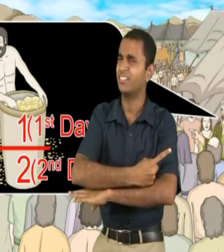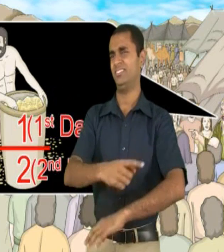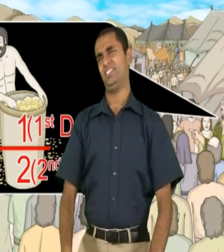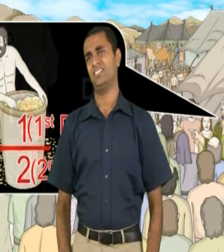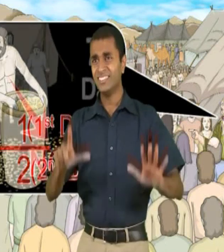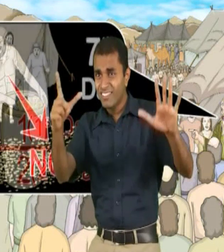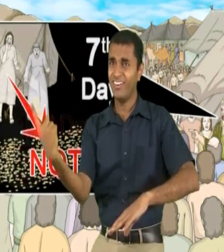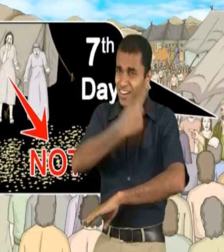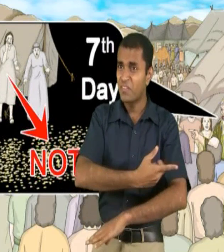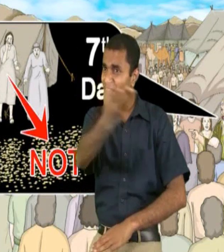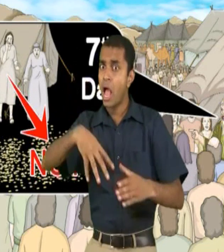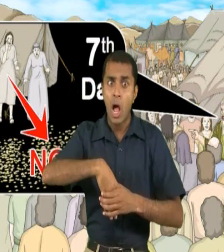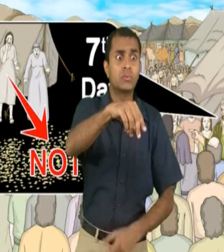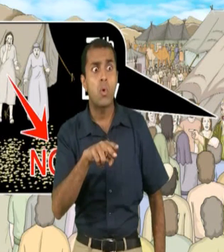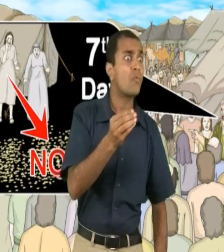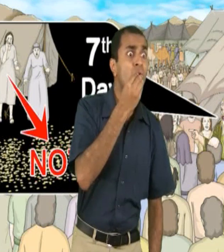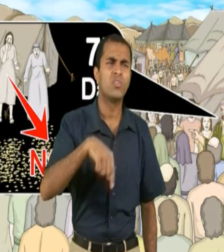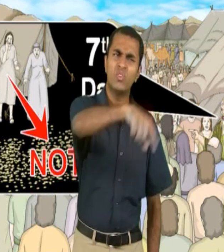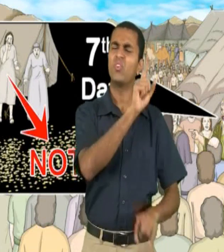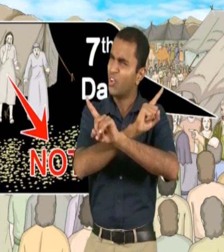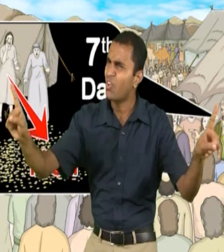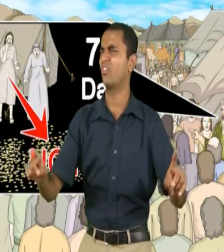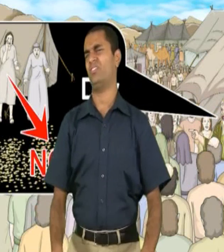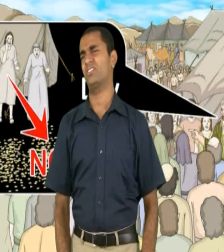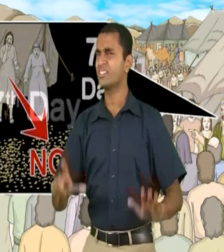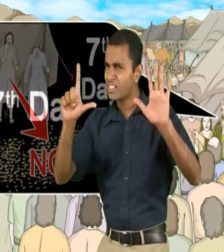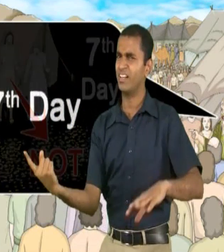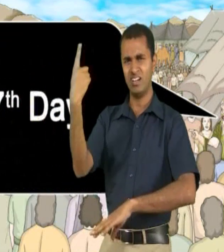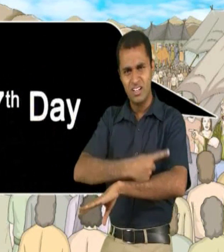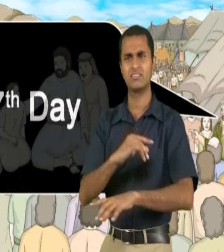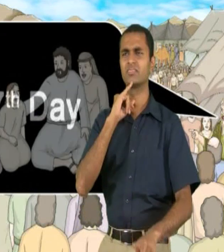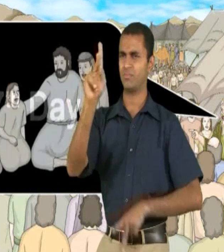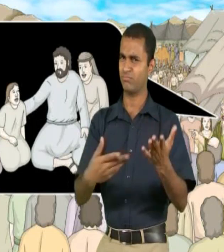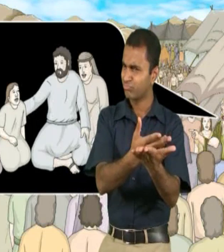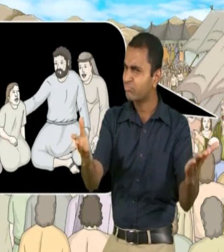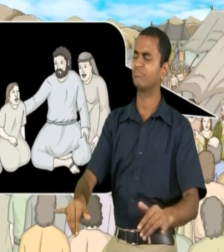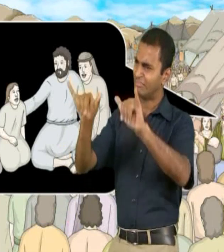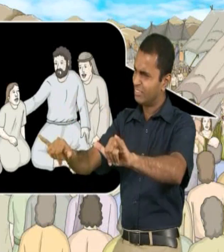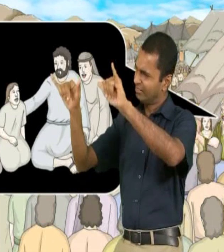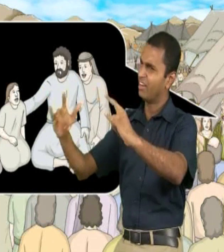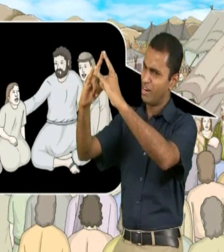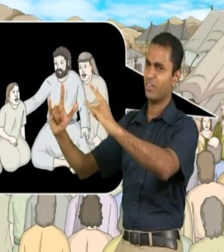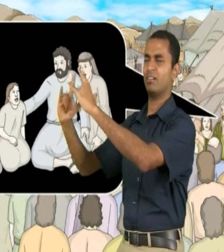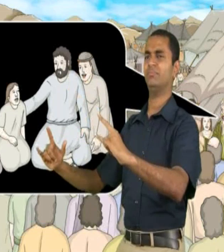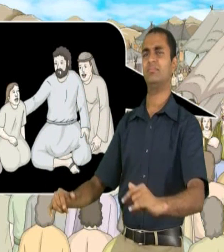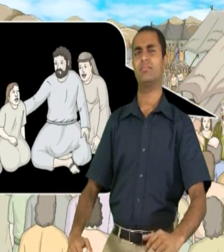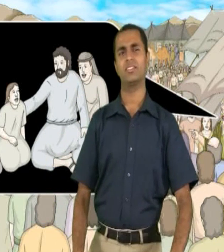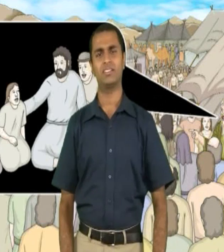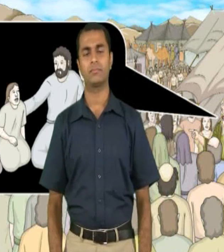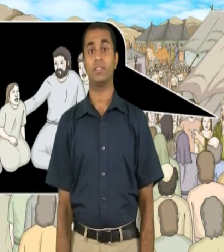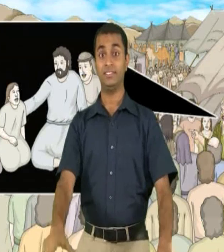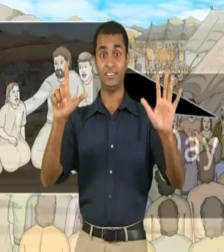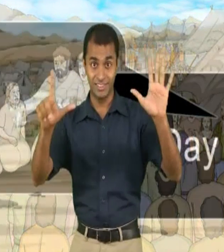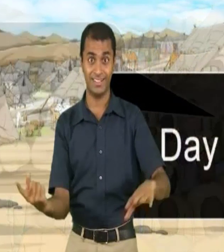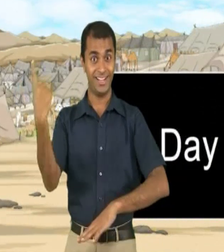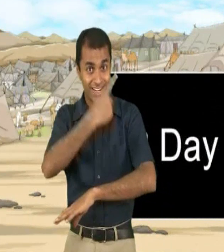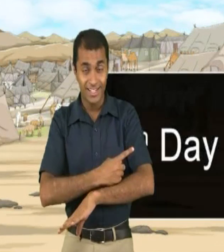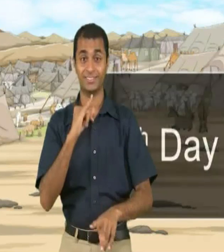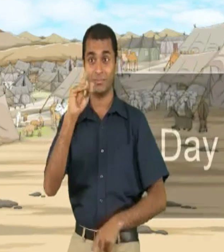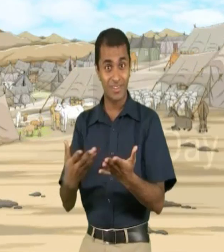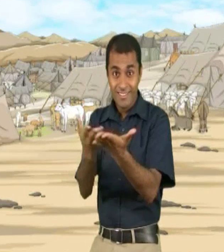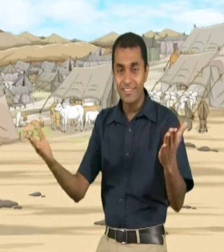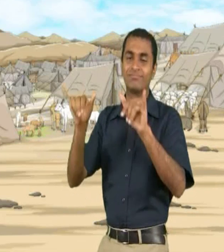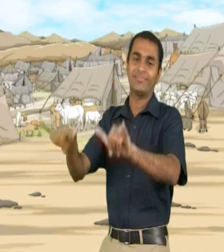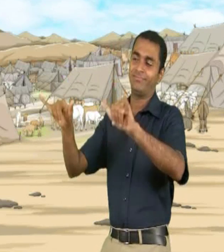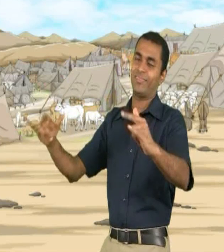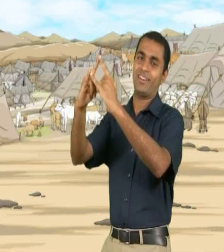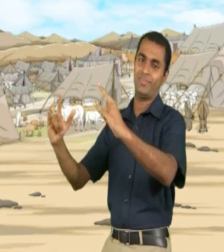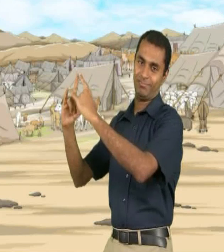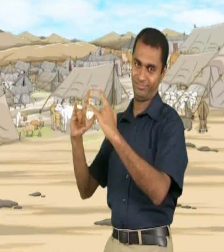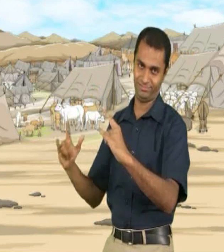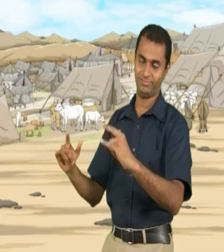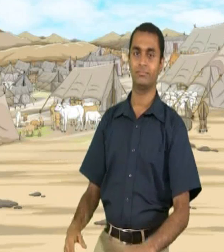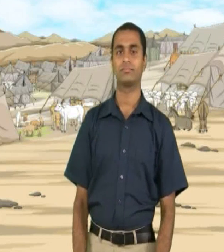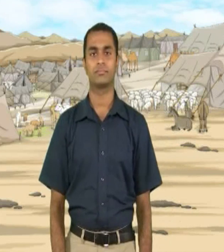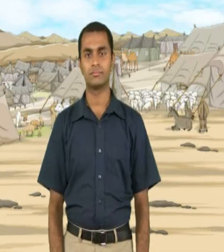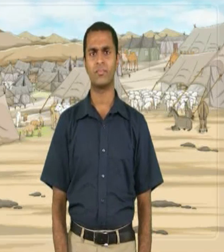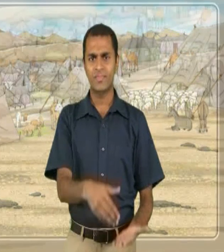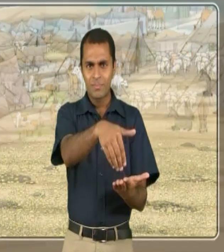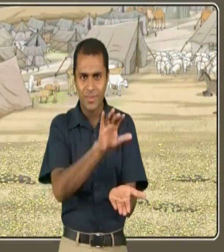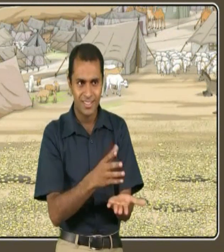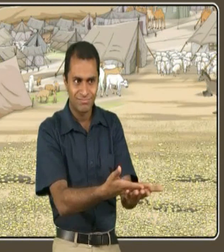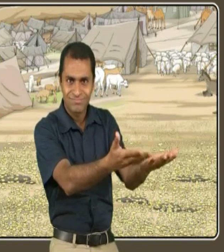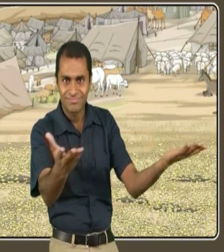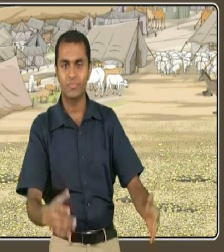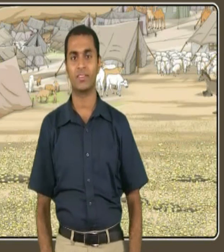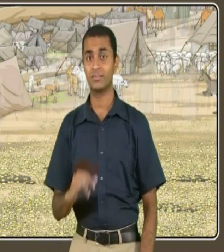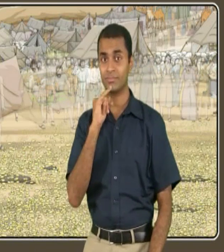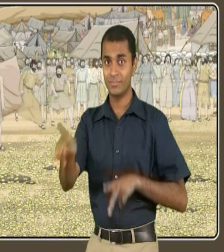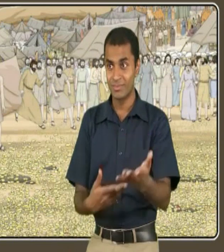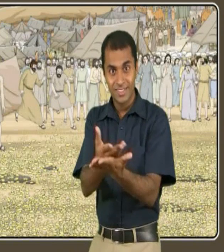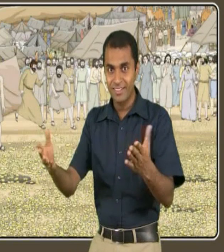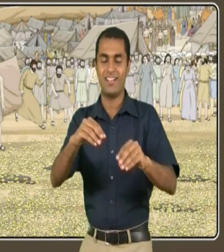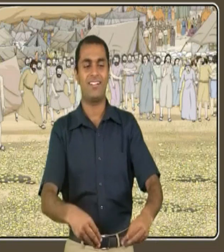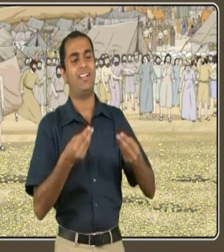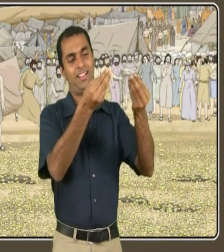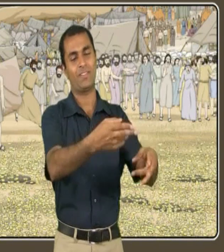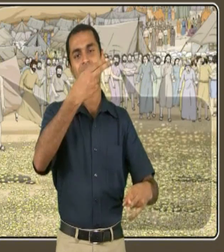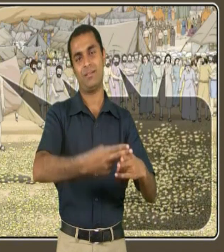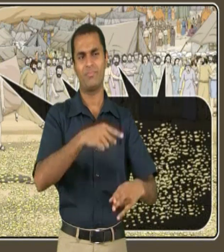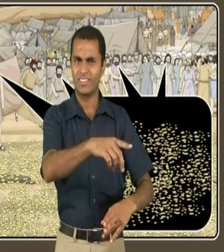On the seventh day, everyone must stay where he is; no one may leave his place.” So the people rested on the seventh day.